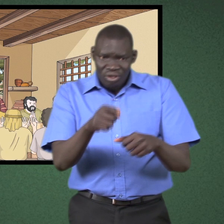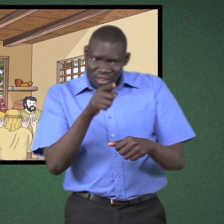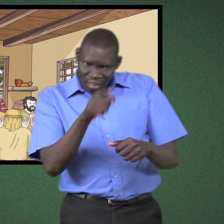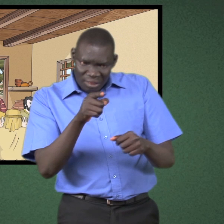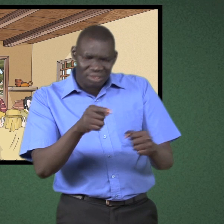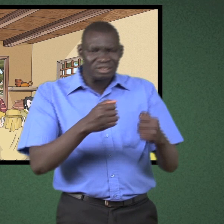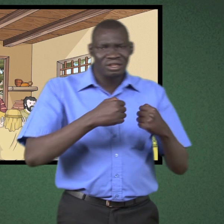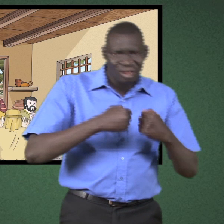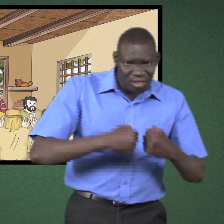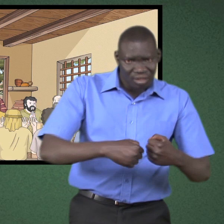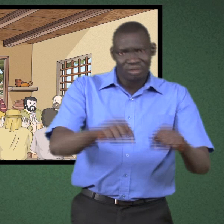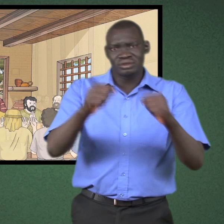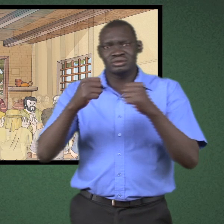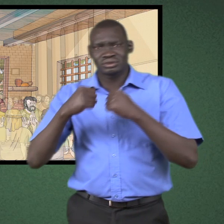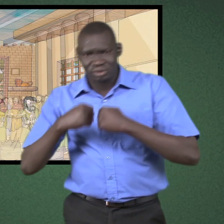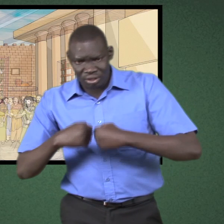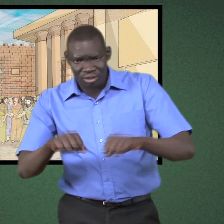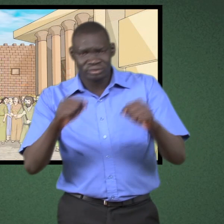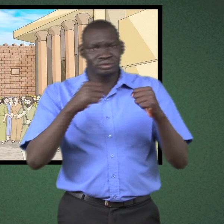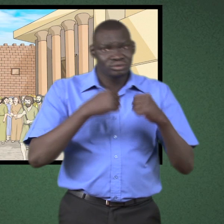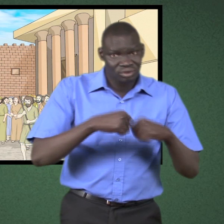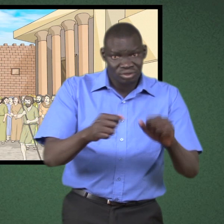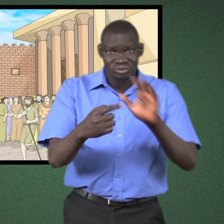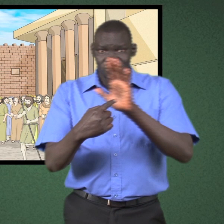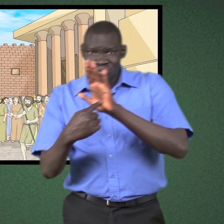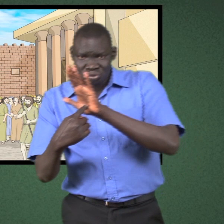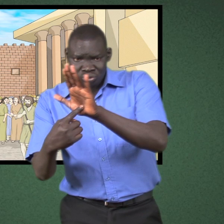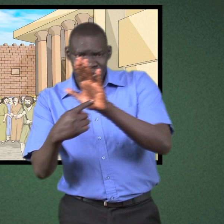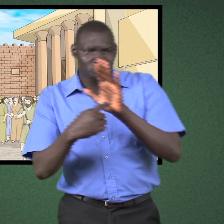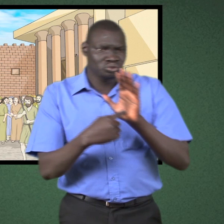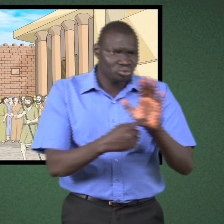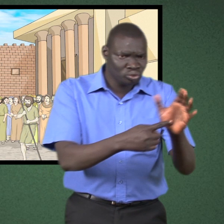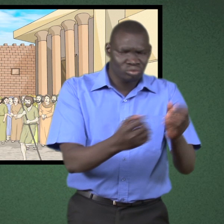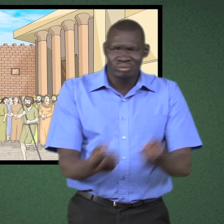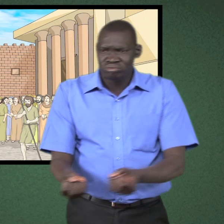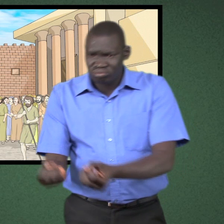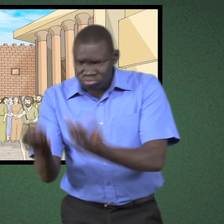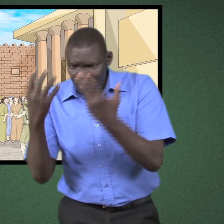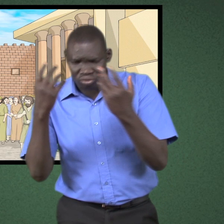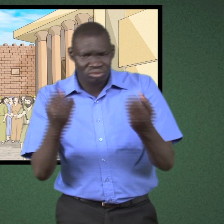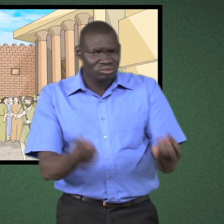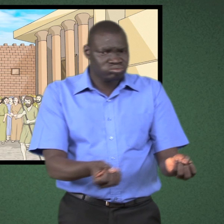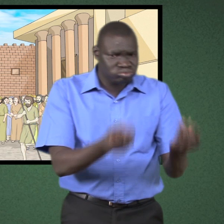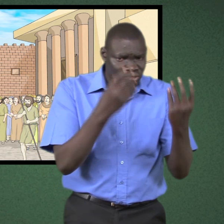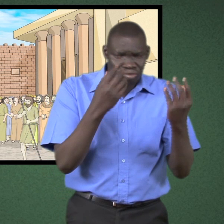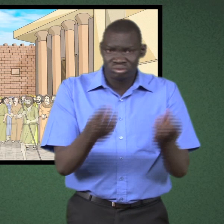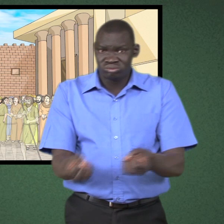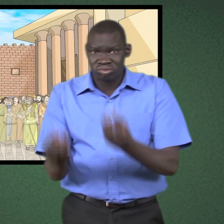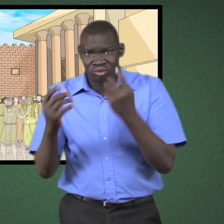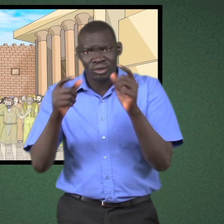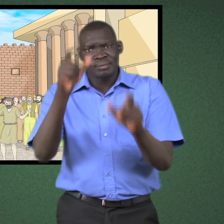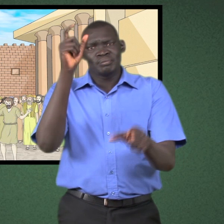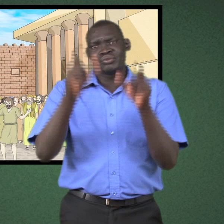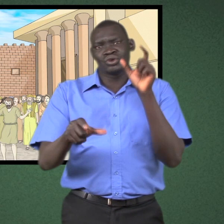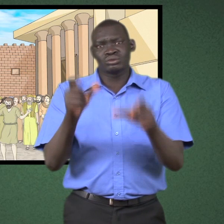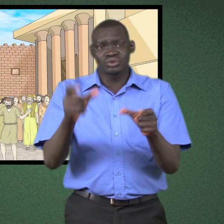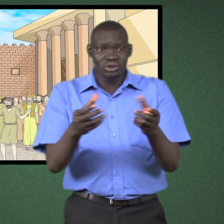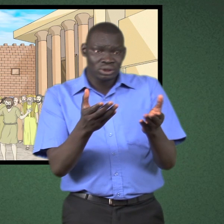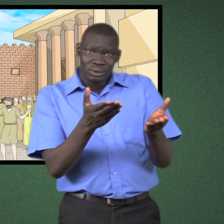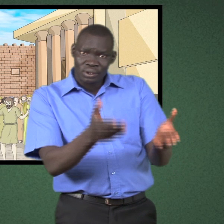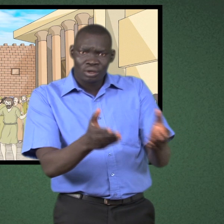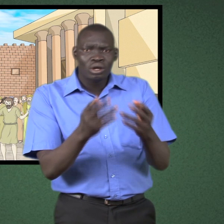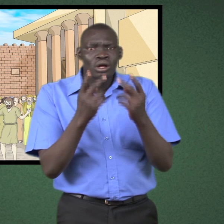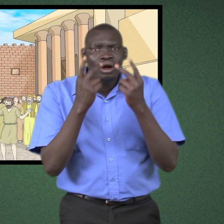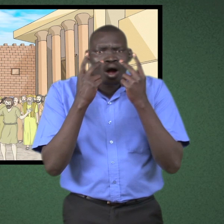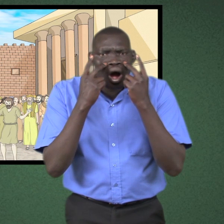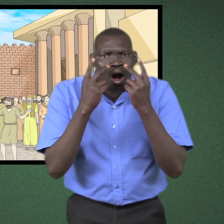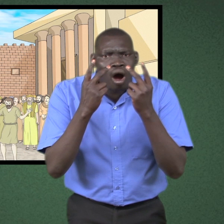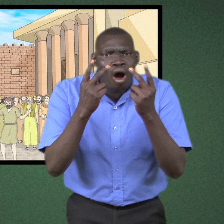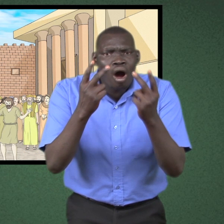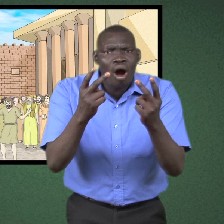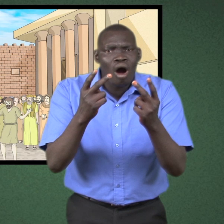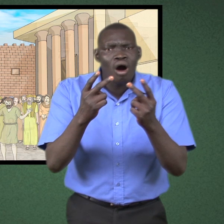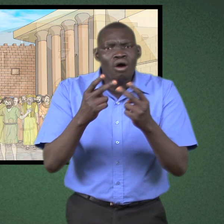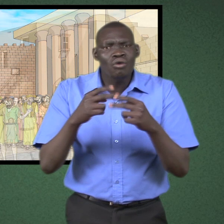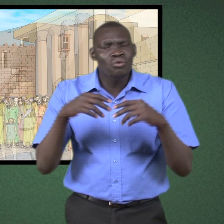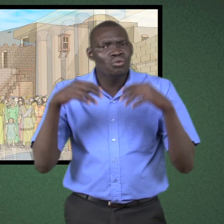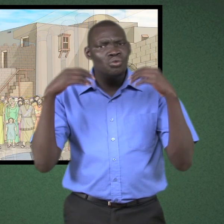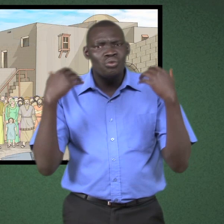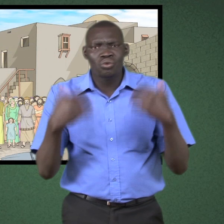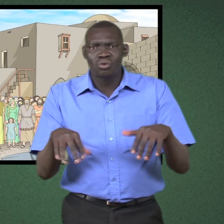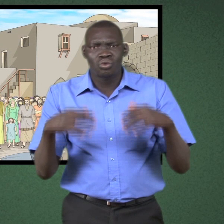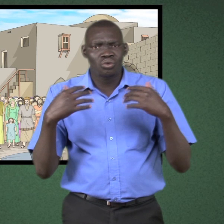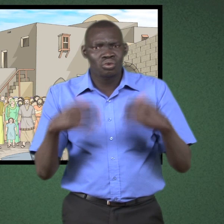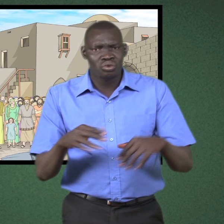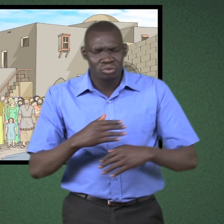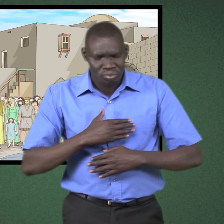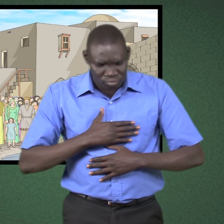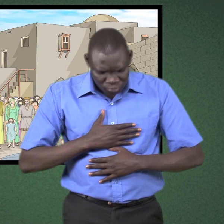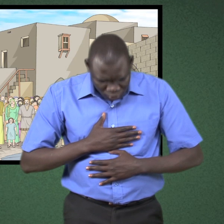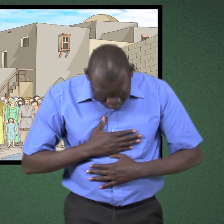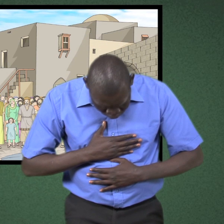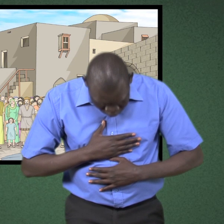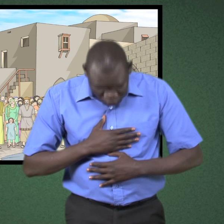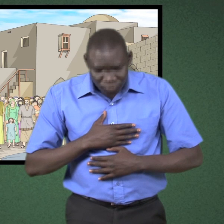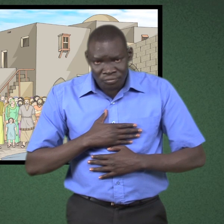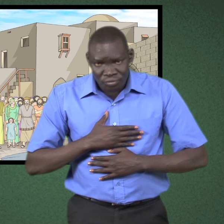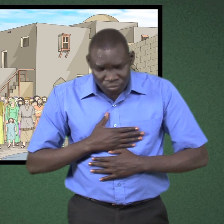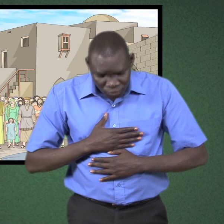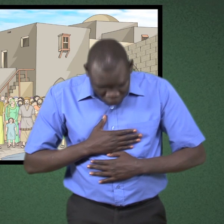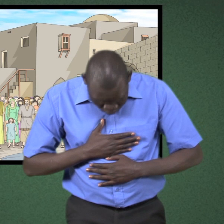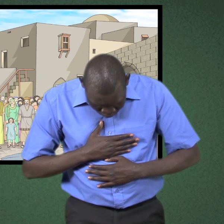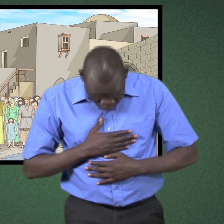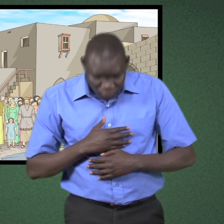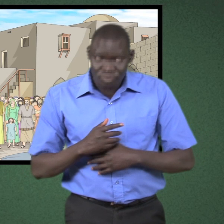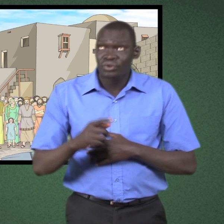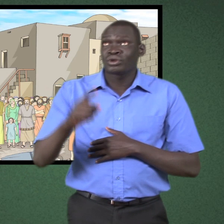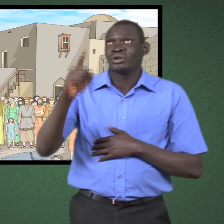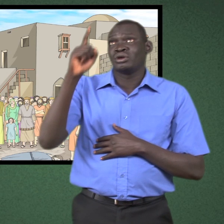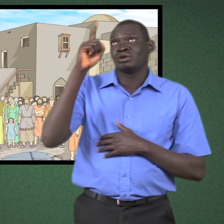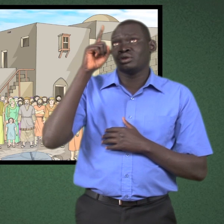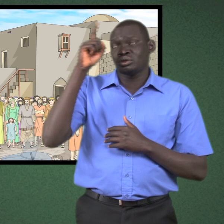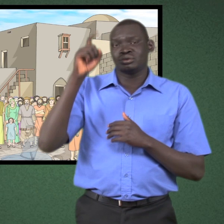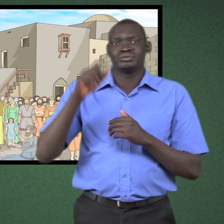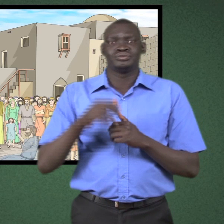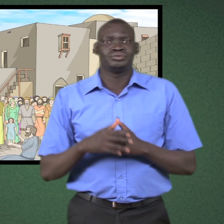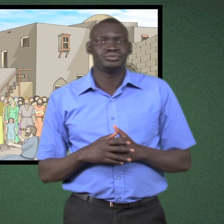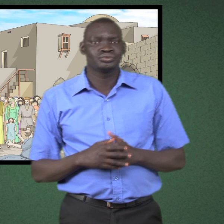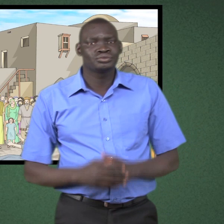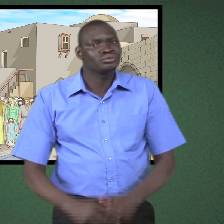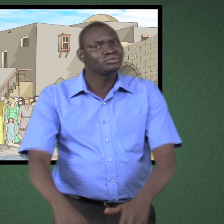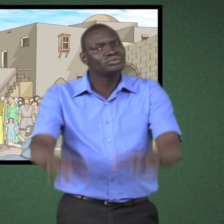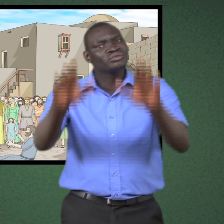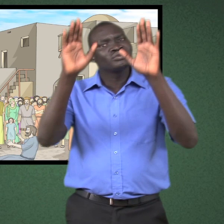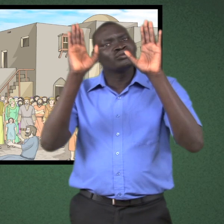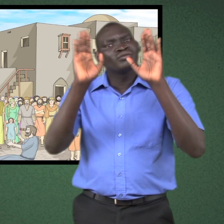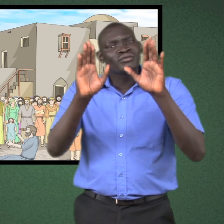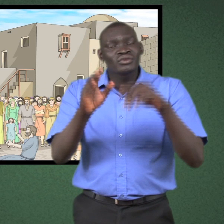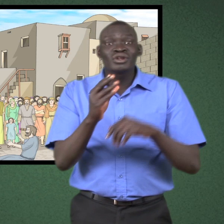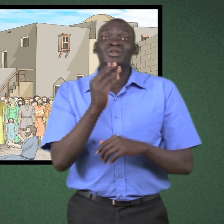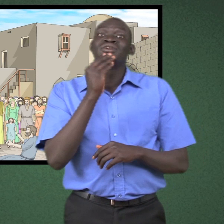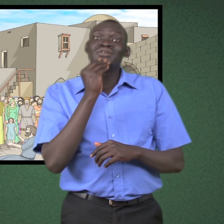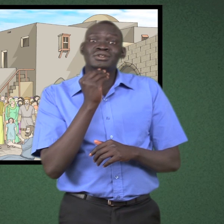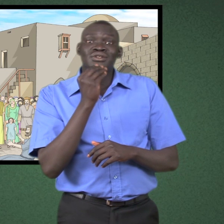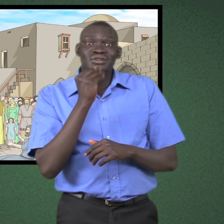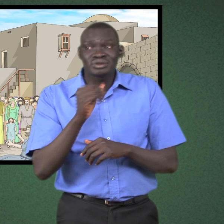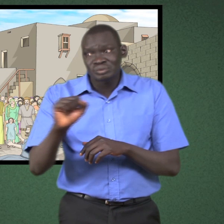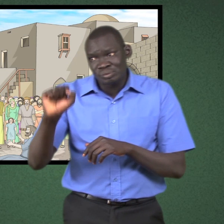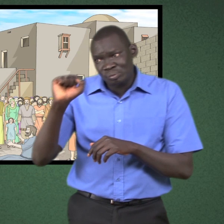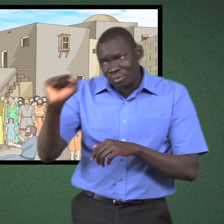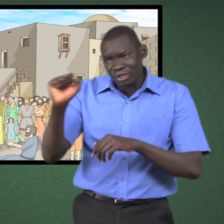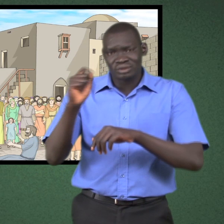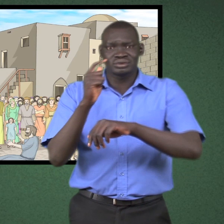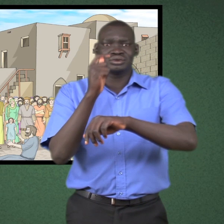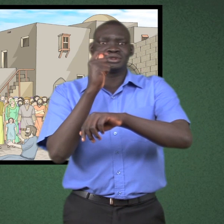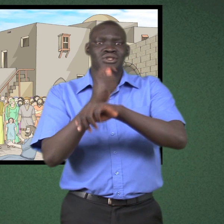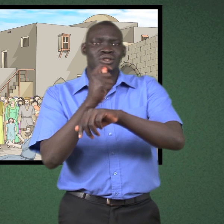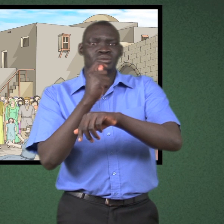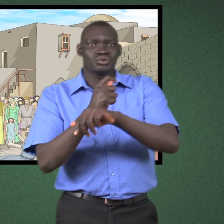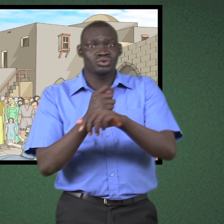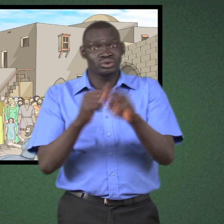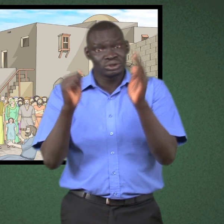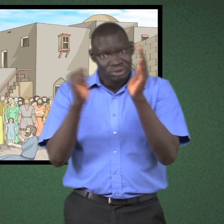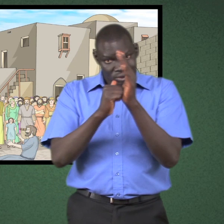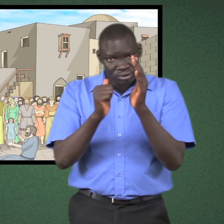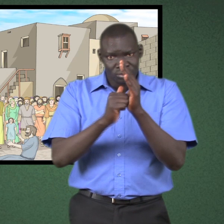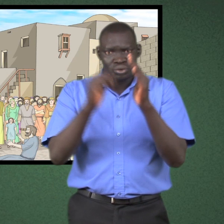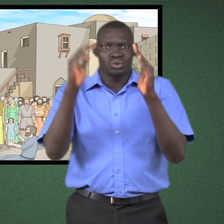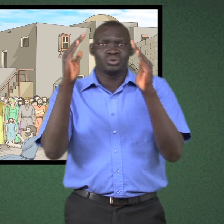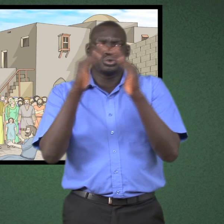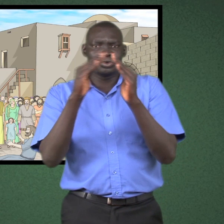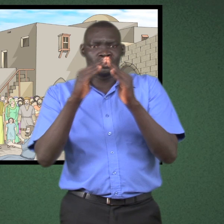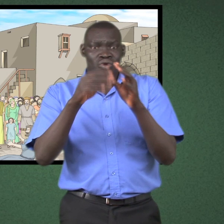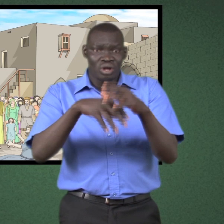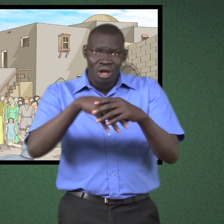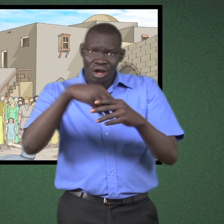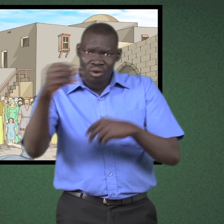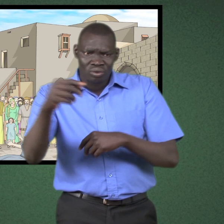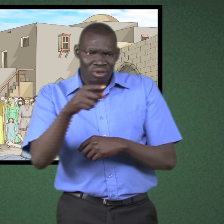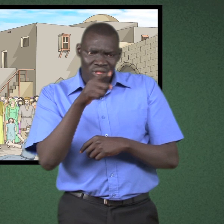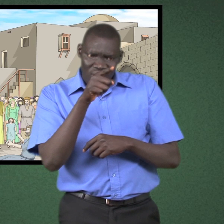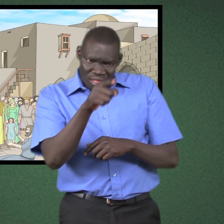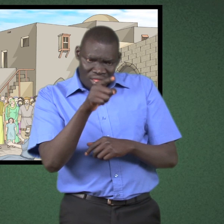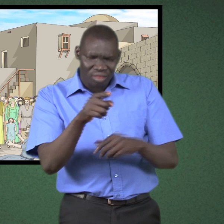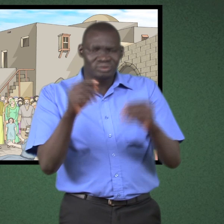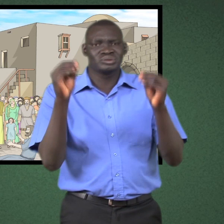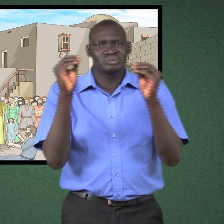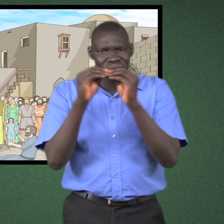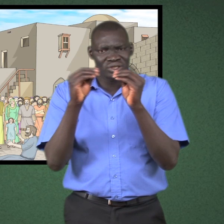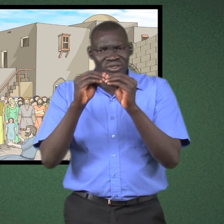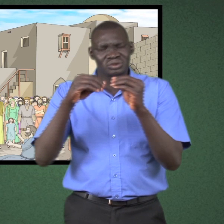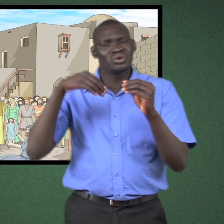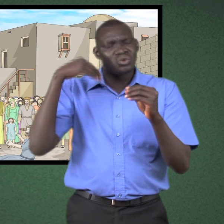A sense of awe came over everyone, and the apostles performed many wonders and signs.